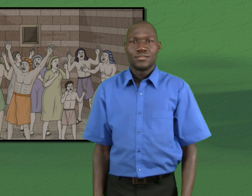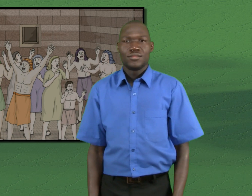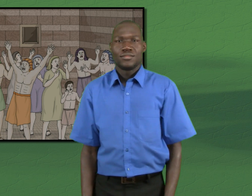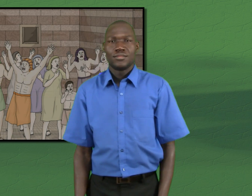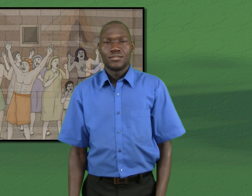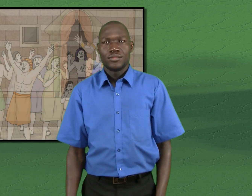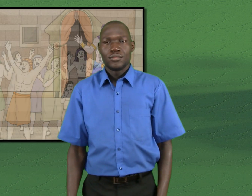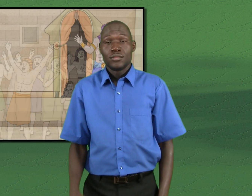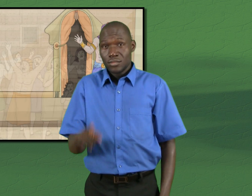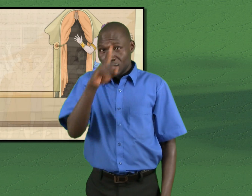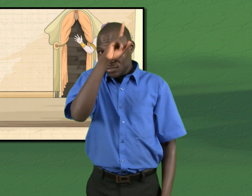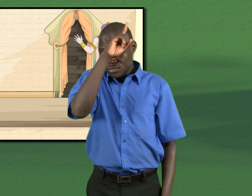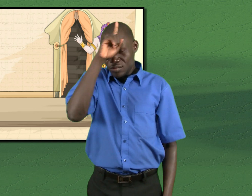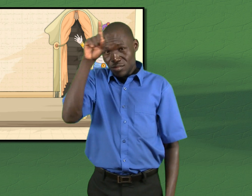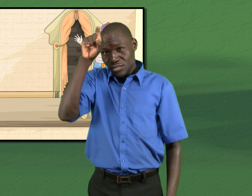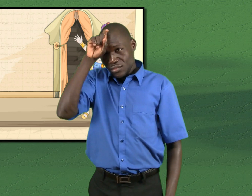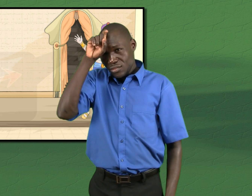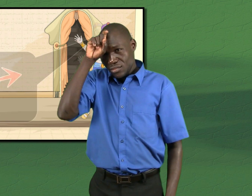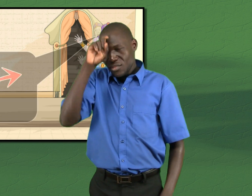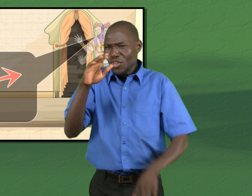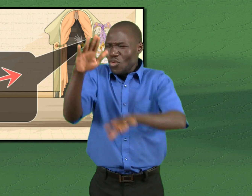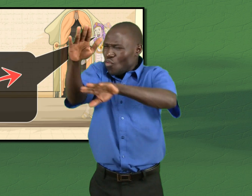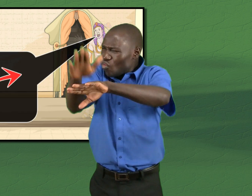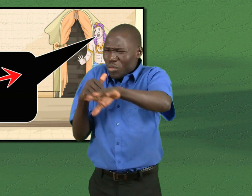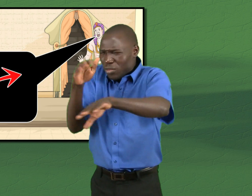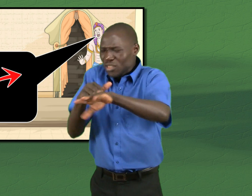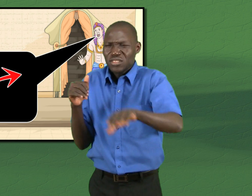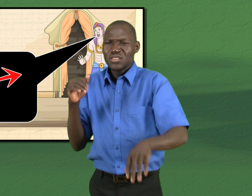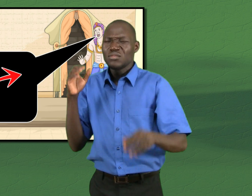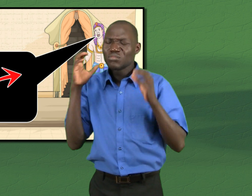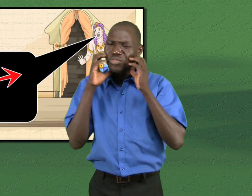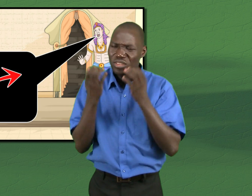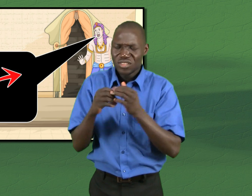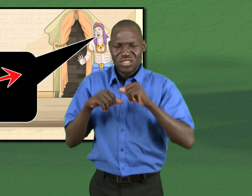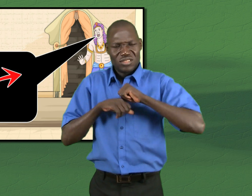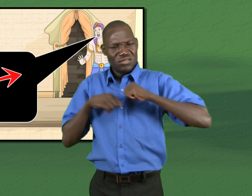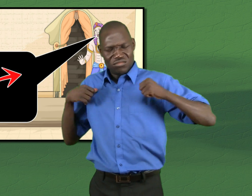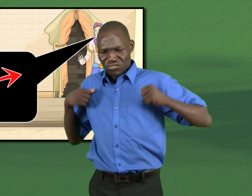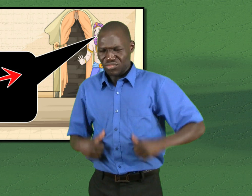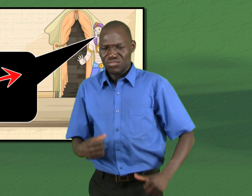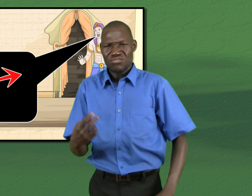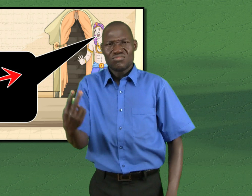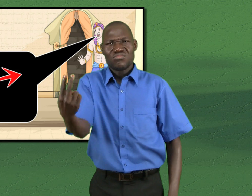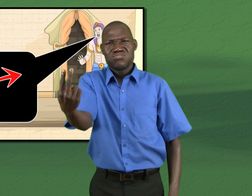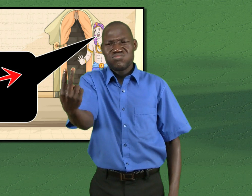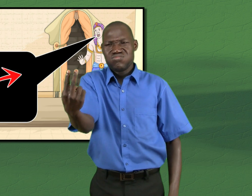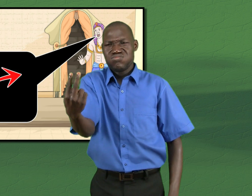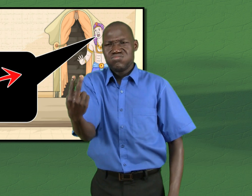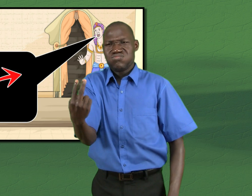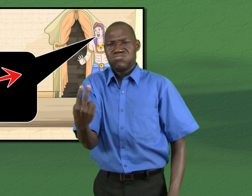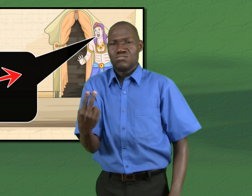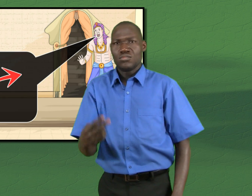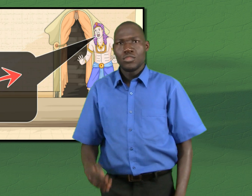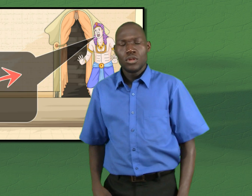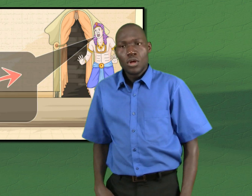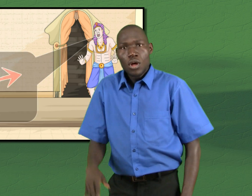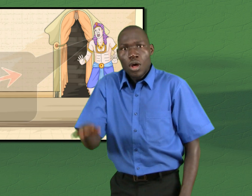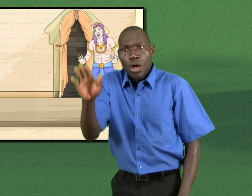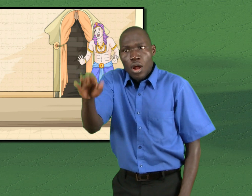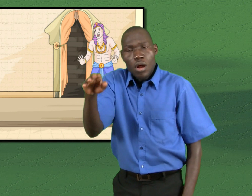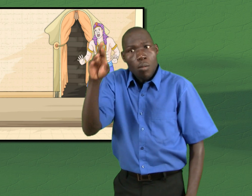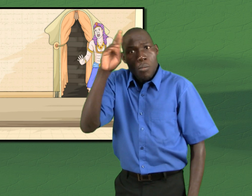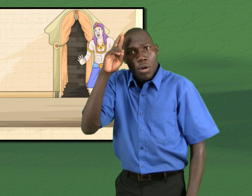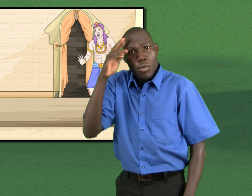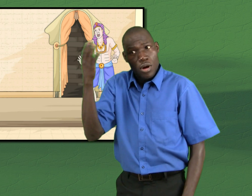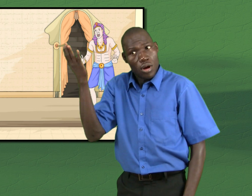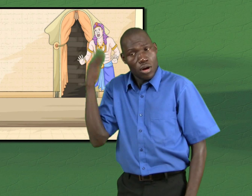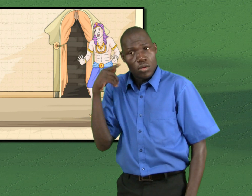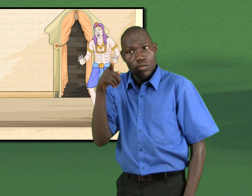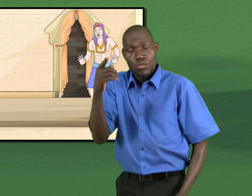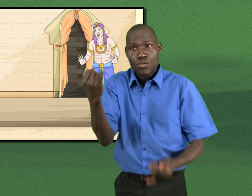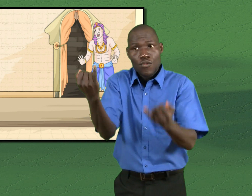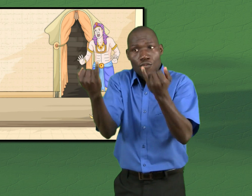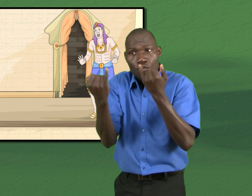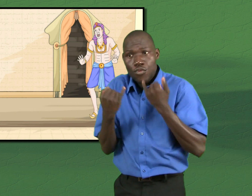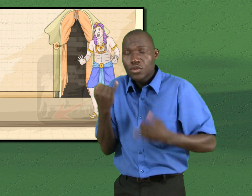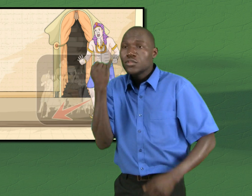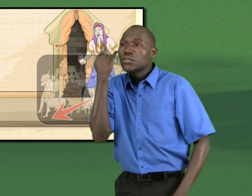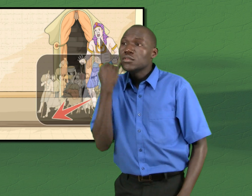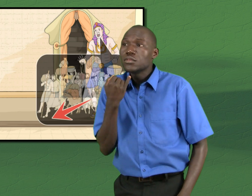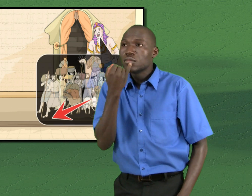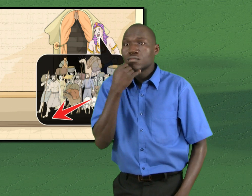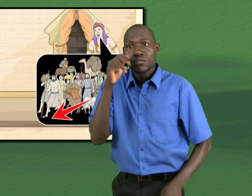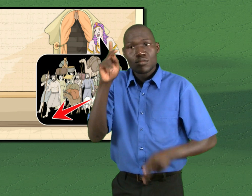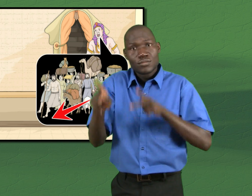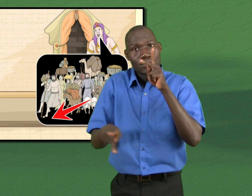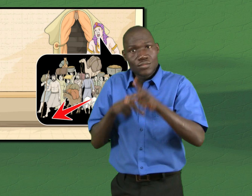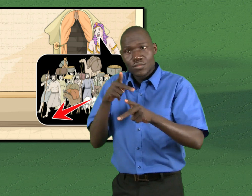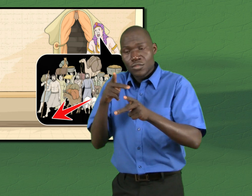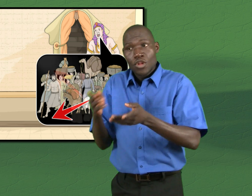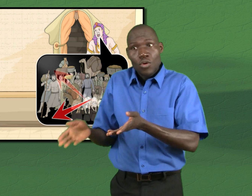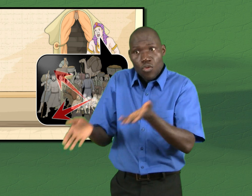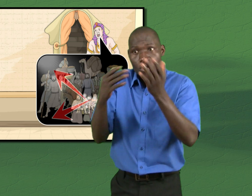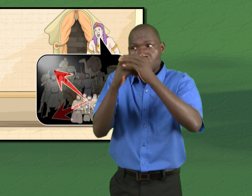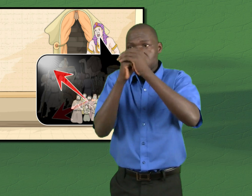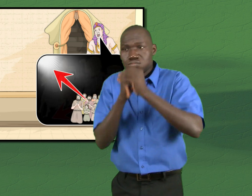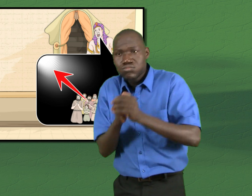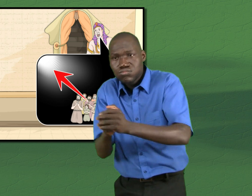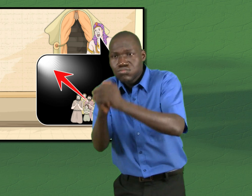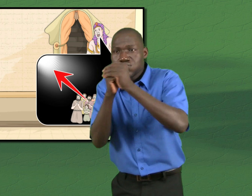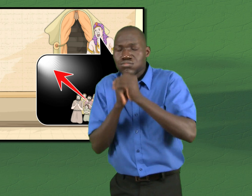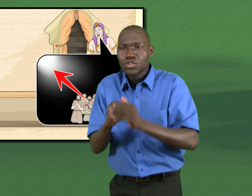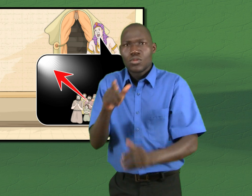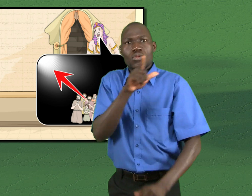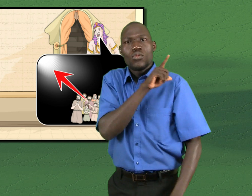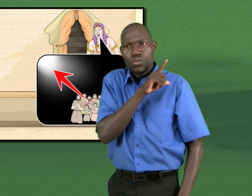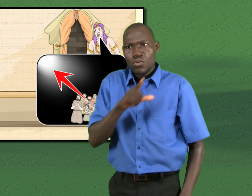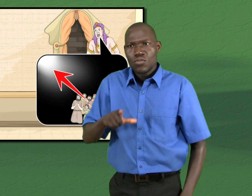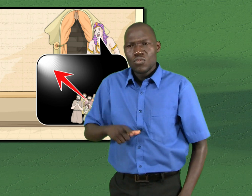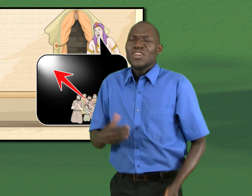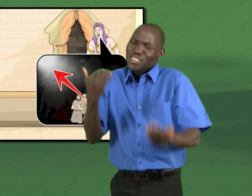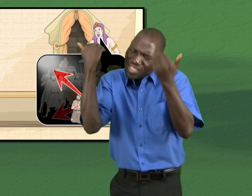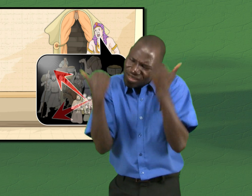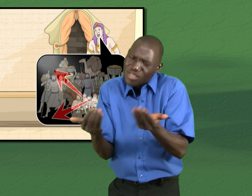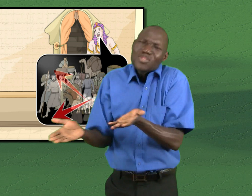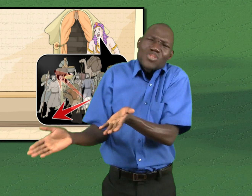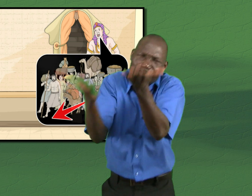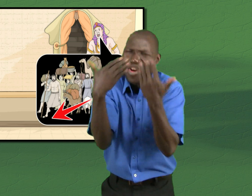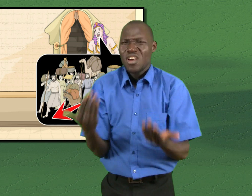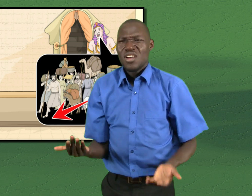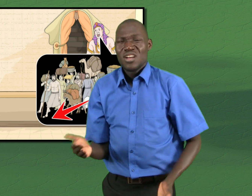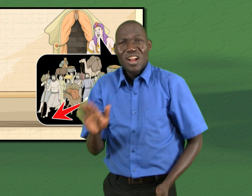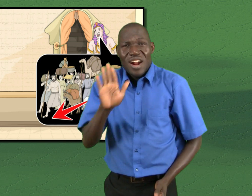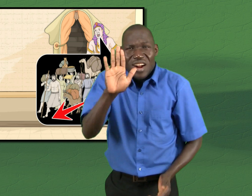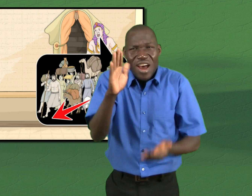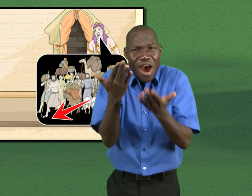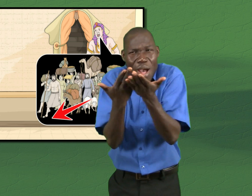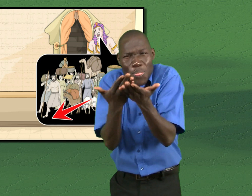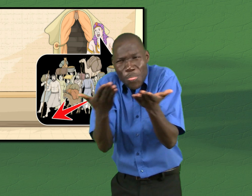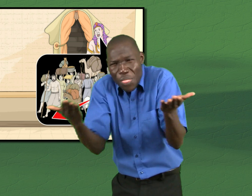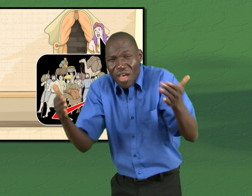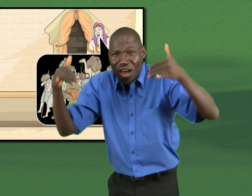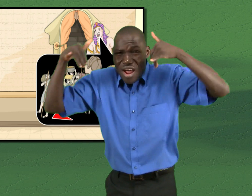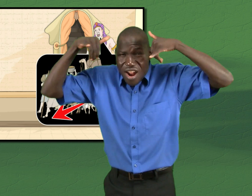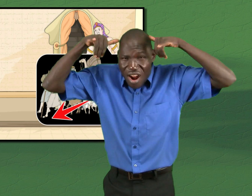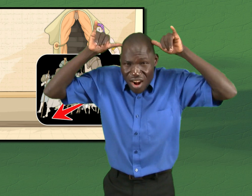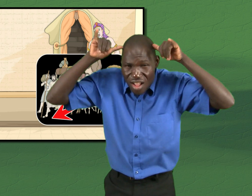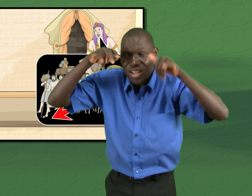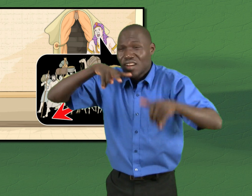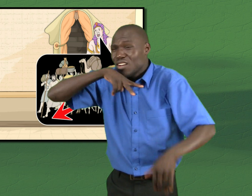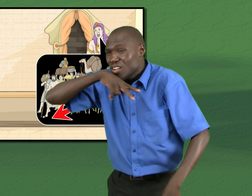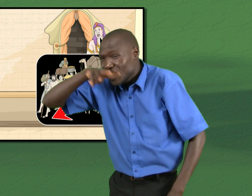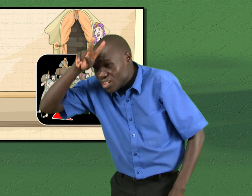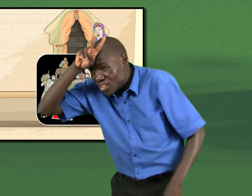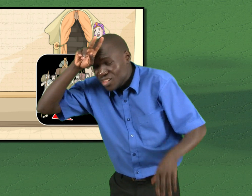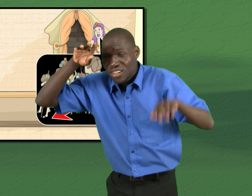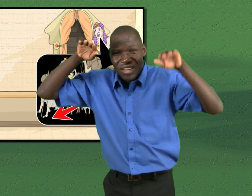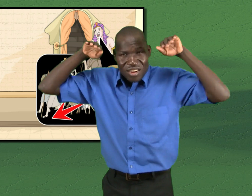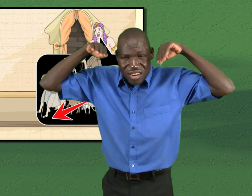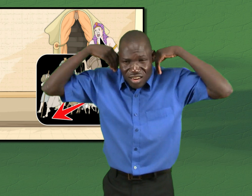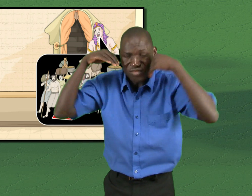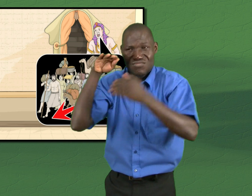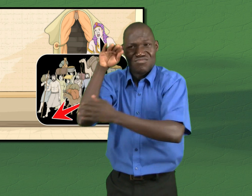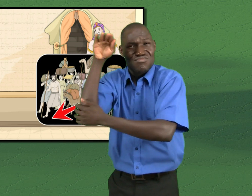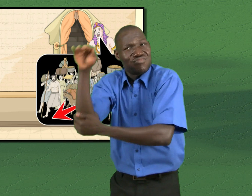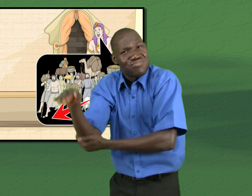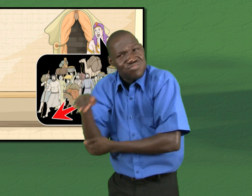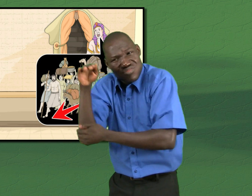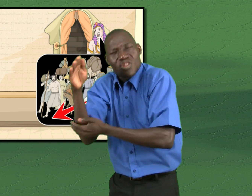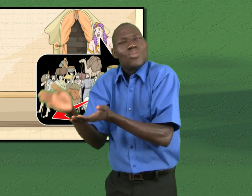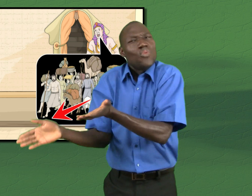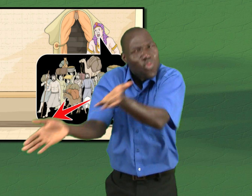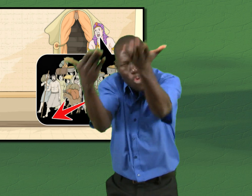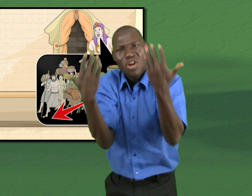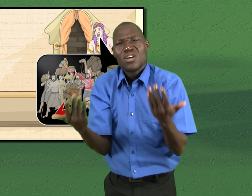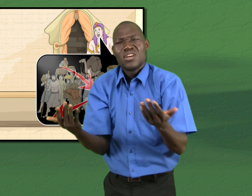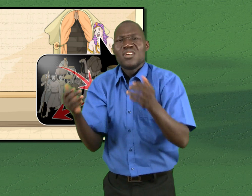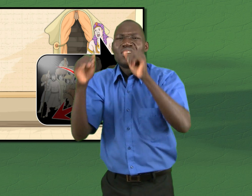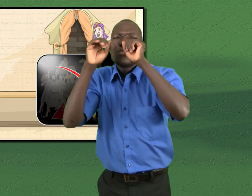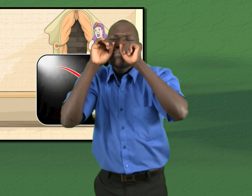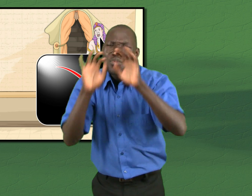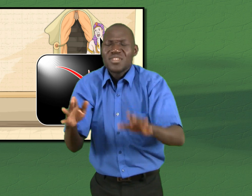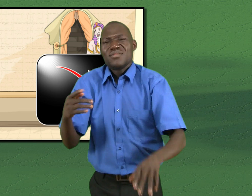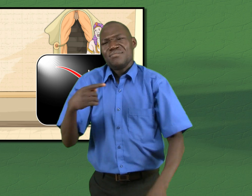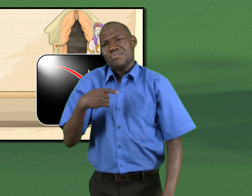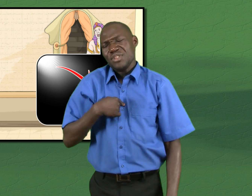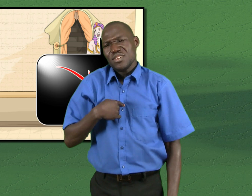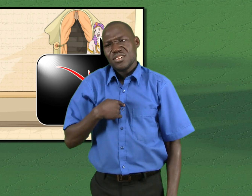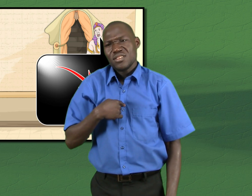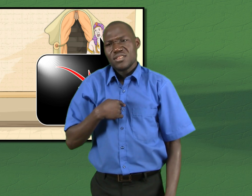Then Pharaoh summoned Moses and Aaron by night and said, “Get up, leave my people, both you and the Israelites! Go, worship the LORD as you have requested. Take your flocks and herds as well, just as you have said, and depart!